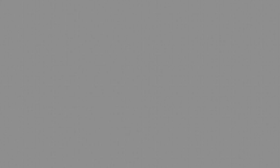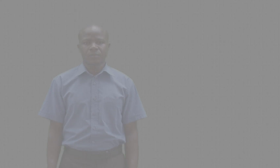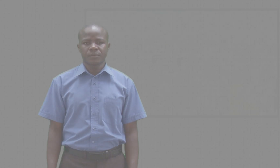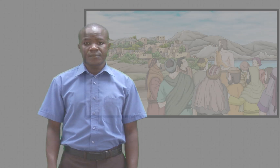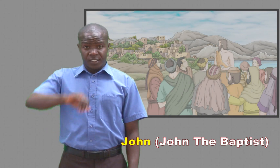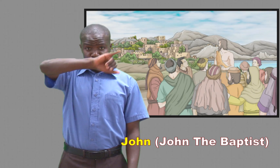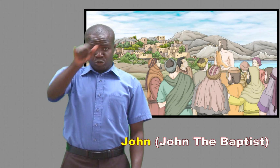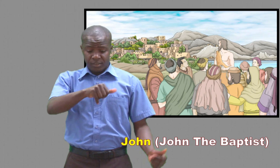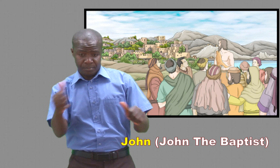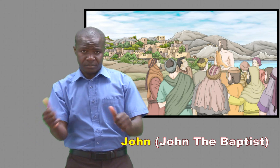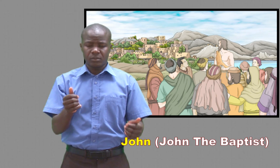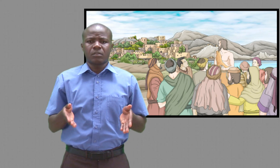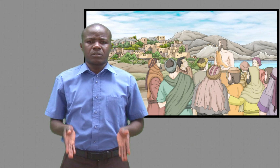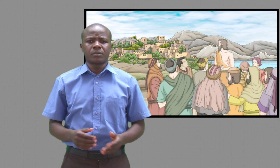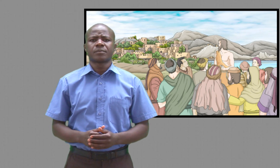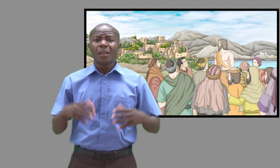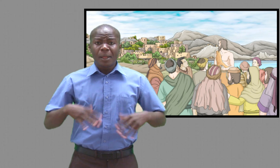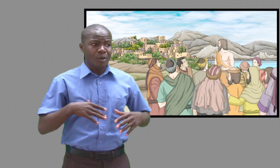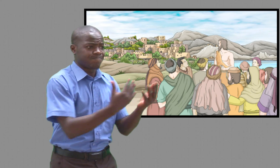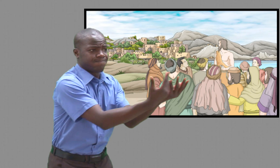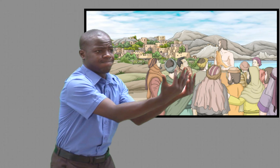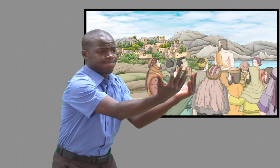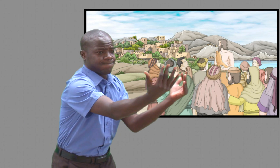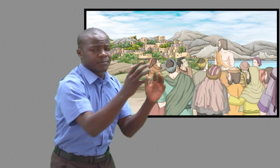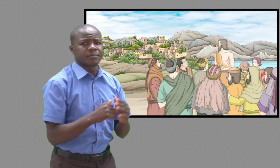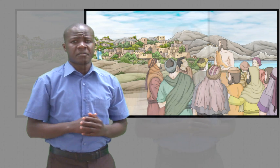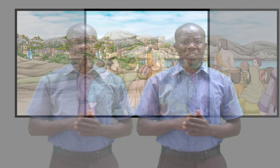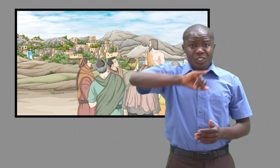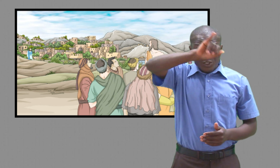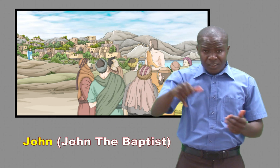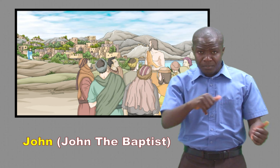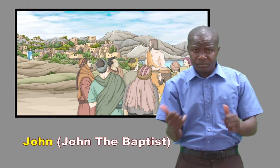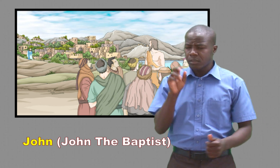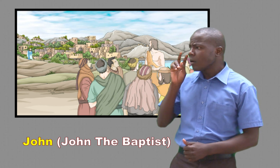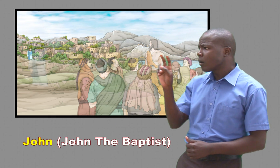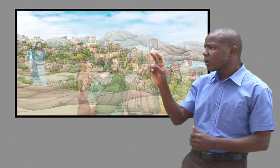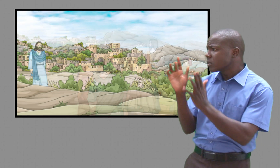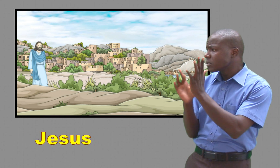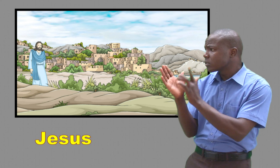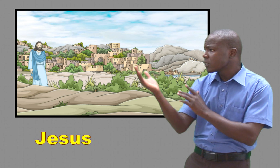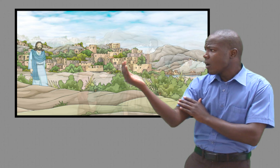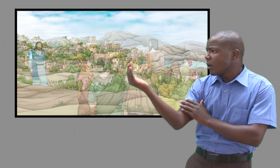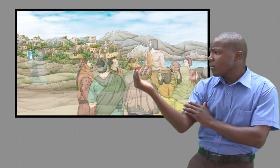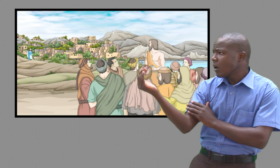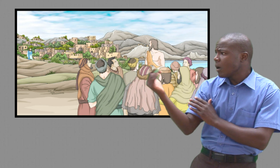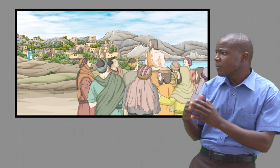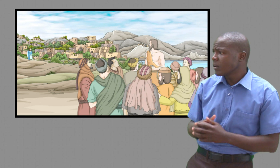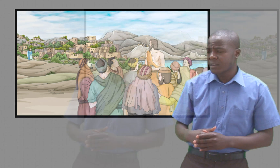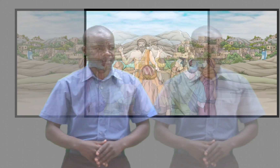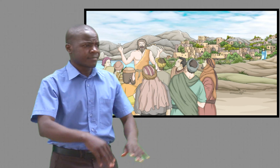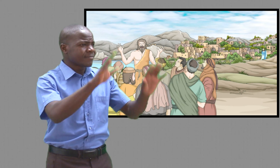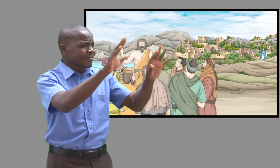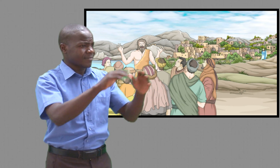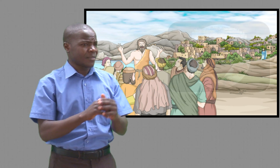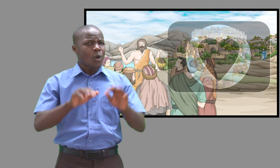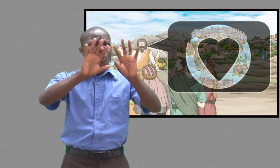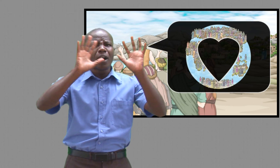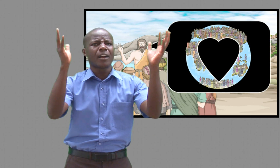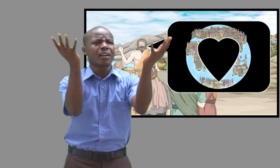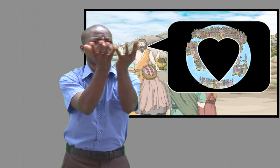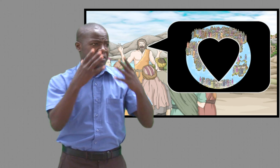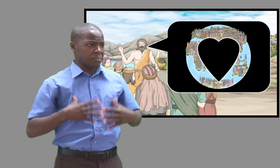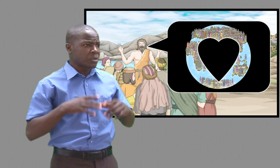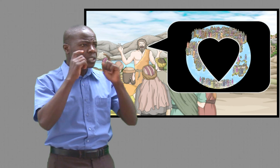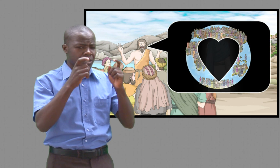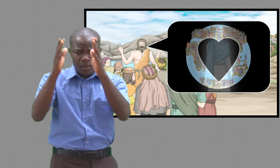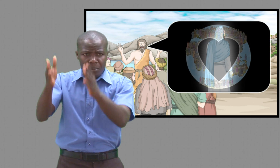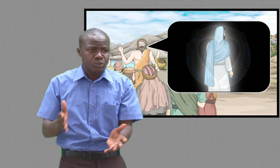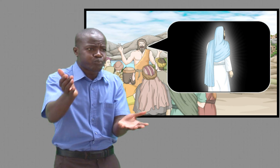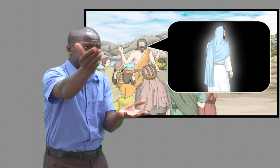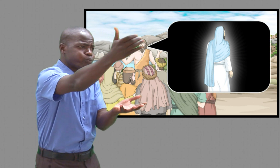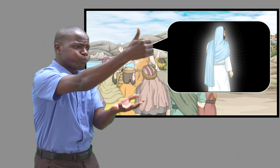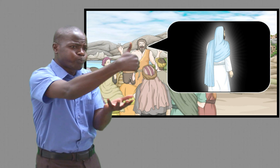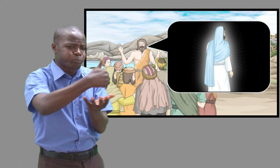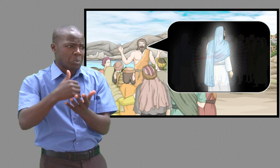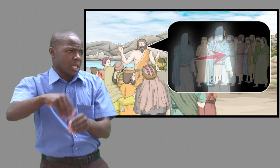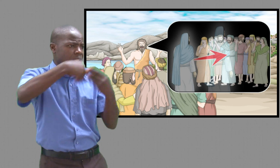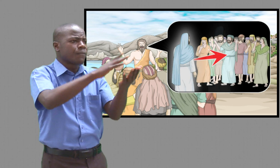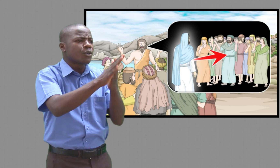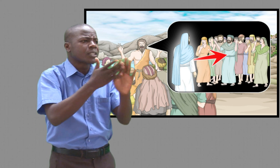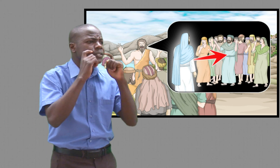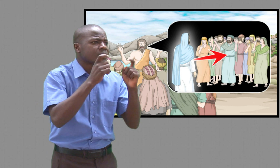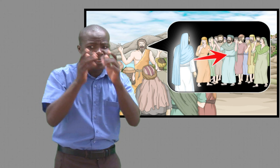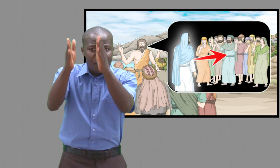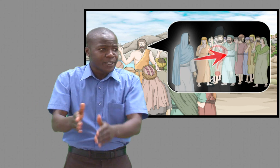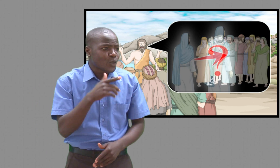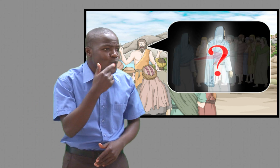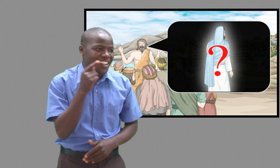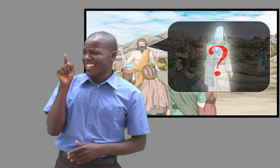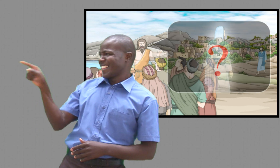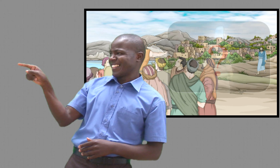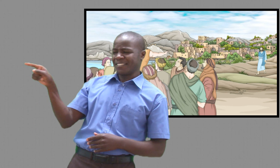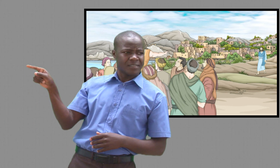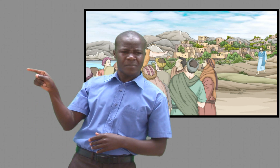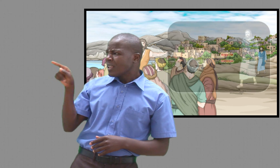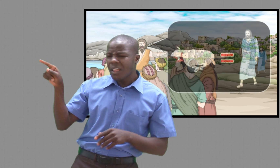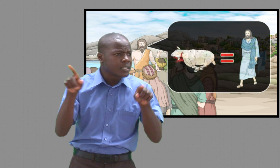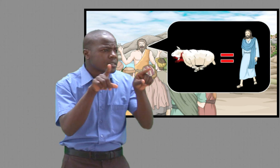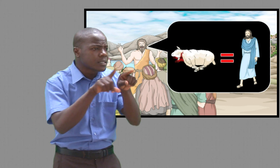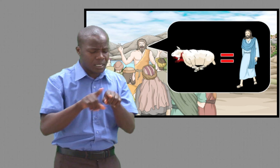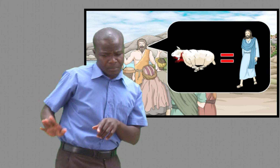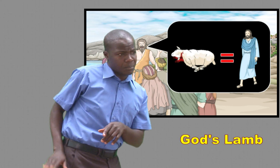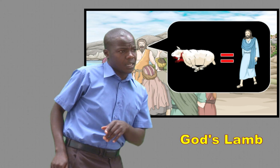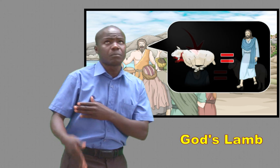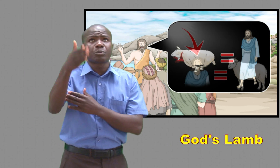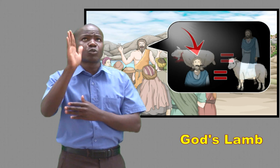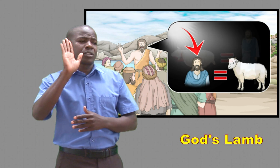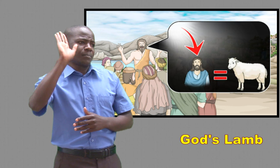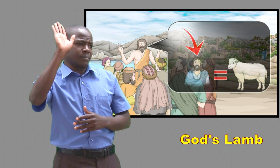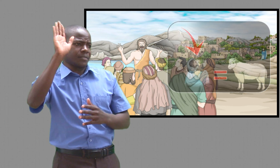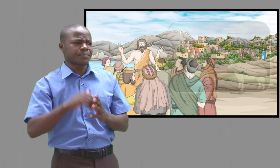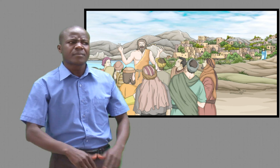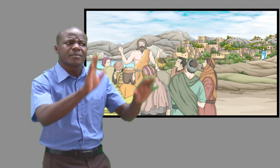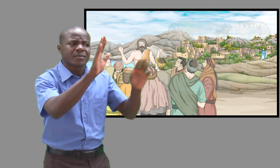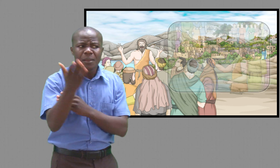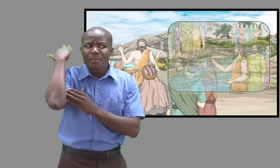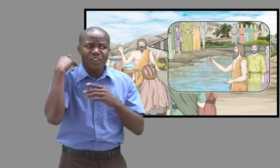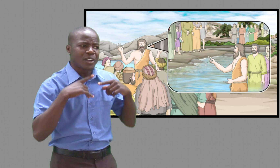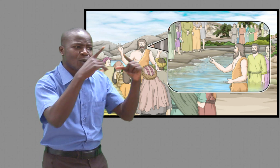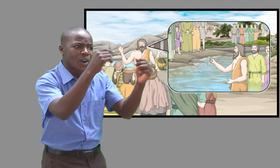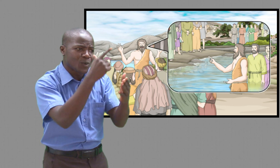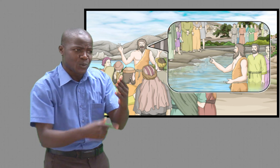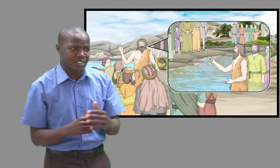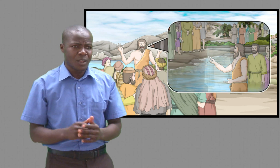The next day John saw Jesus coming toward him and said, “Look, the Lamb of God, who takes away the sin of the world!